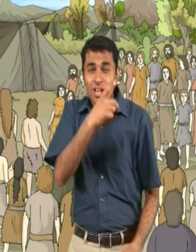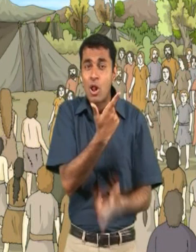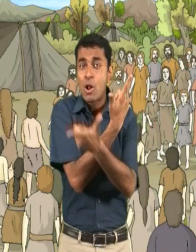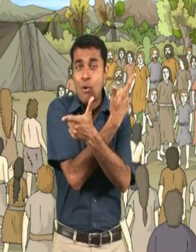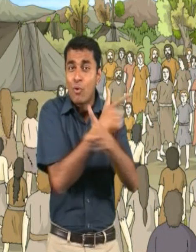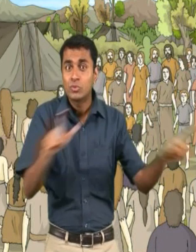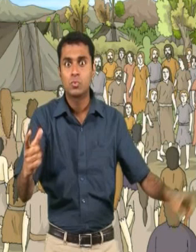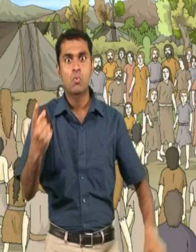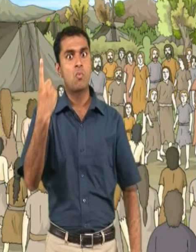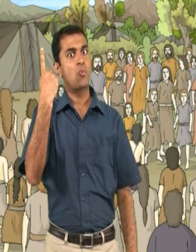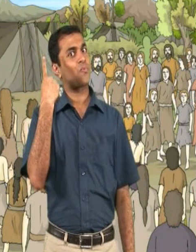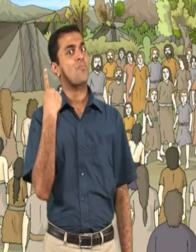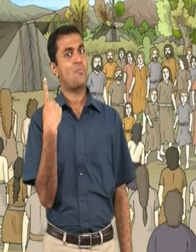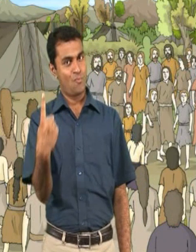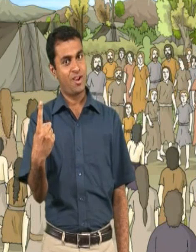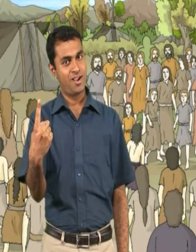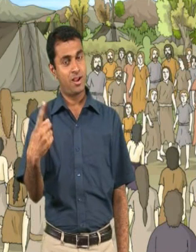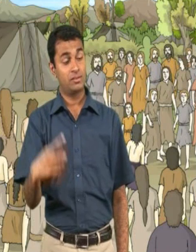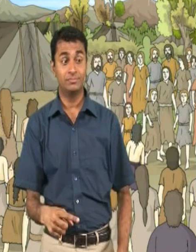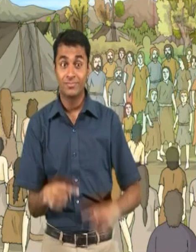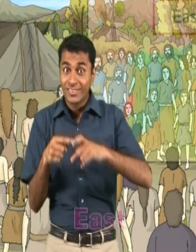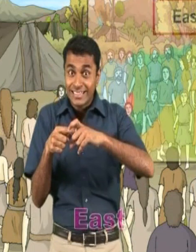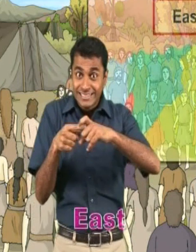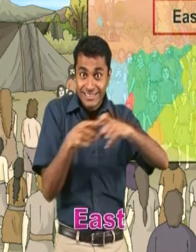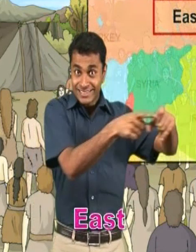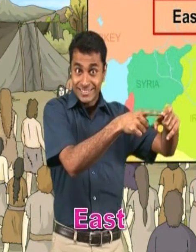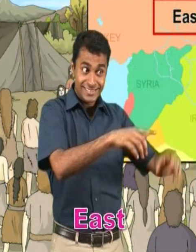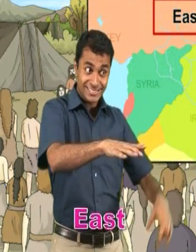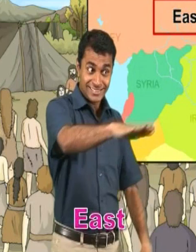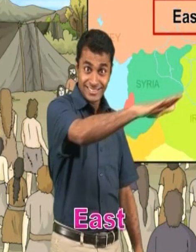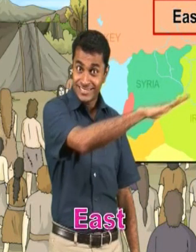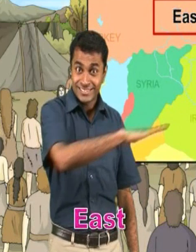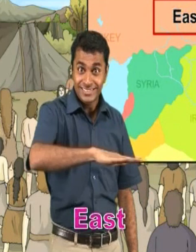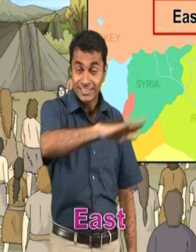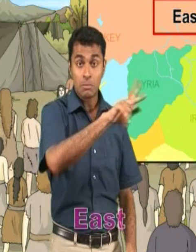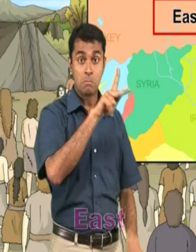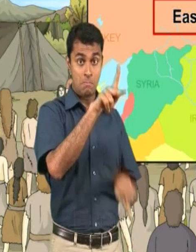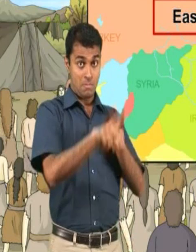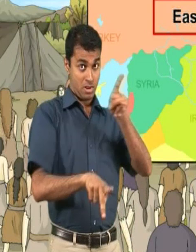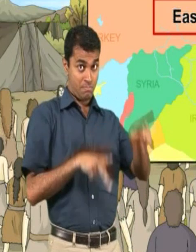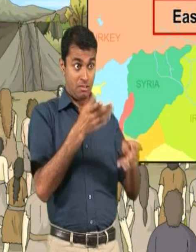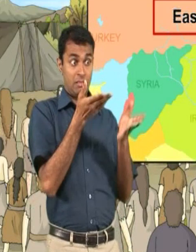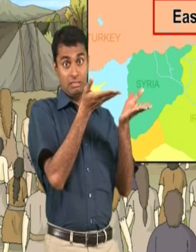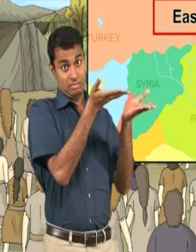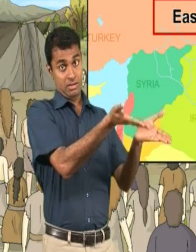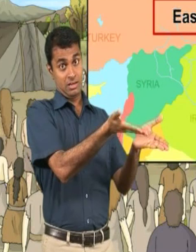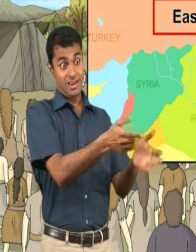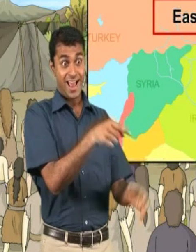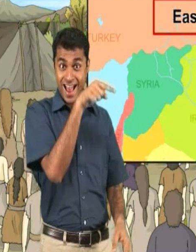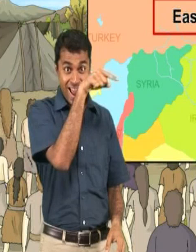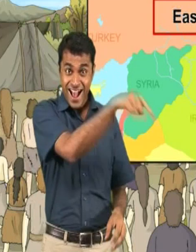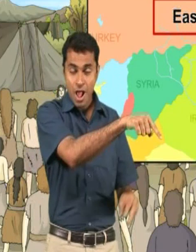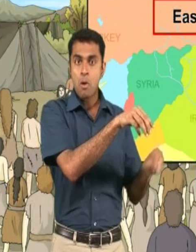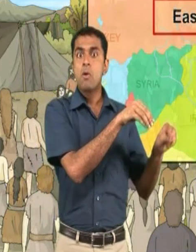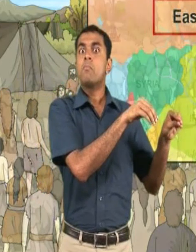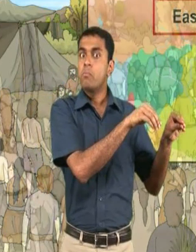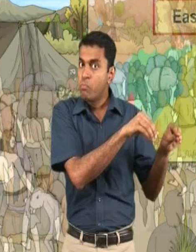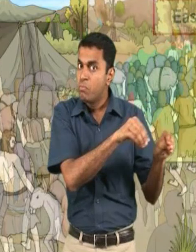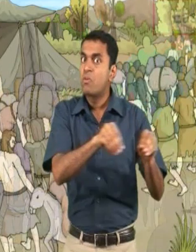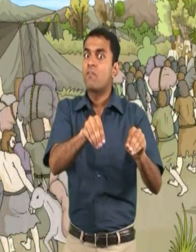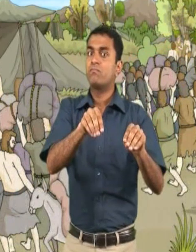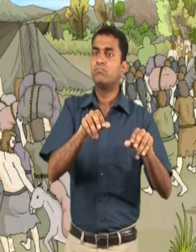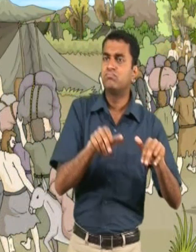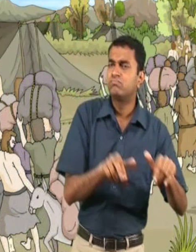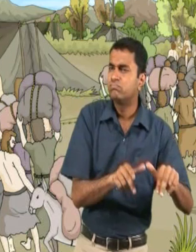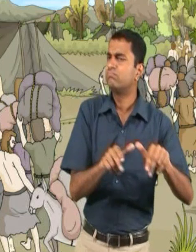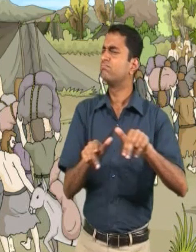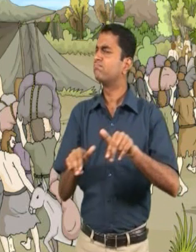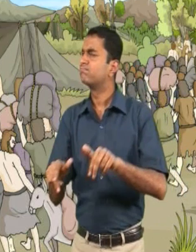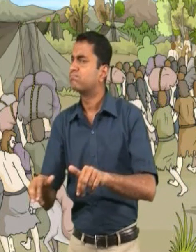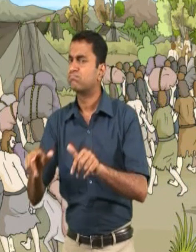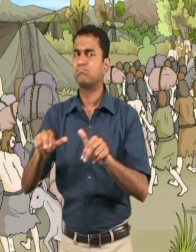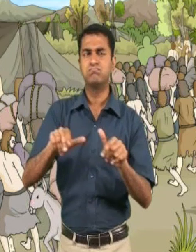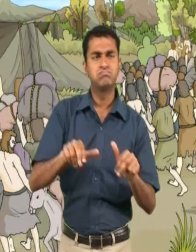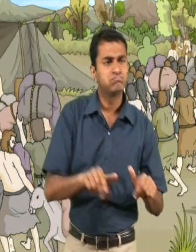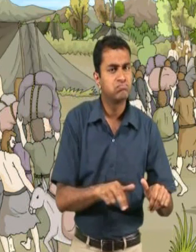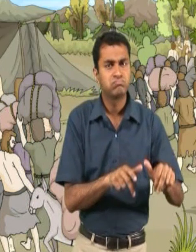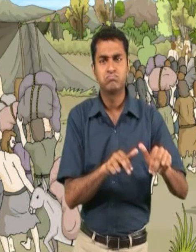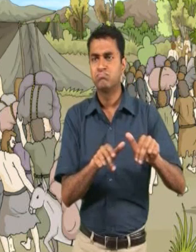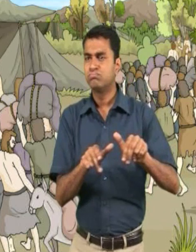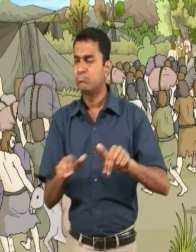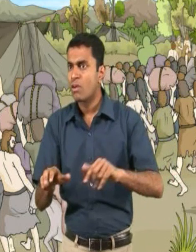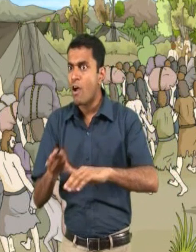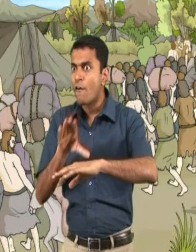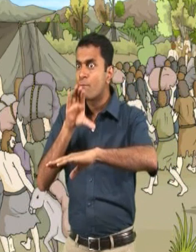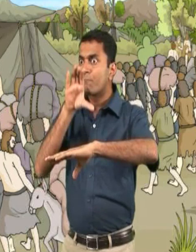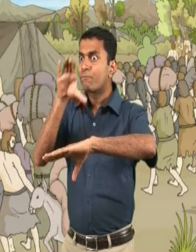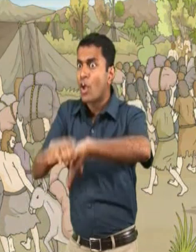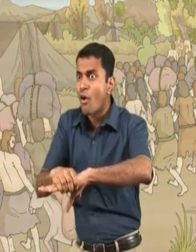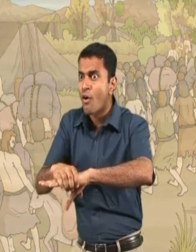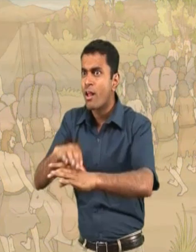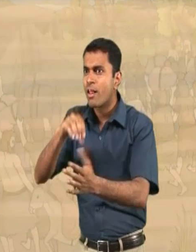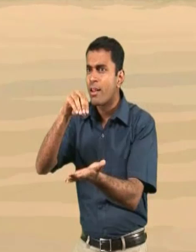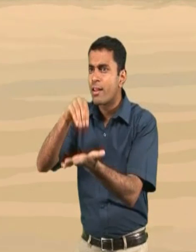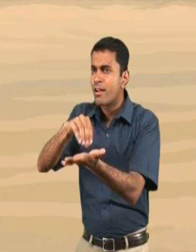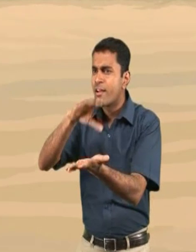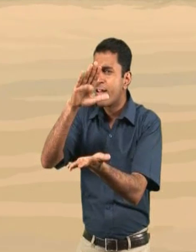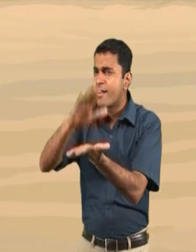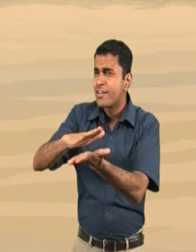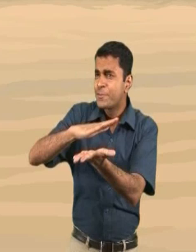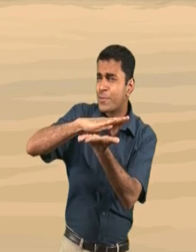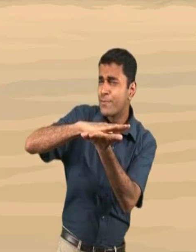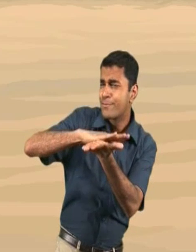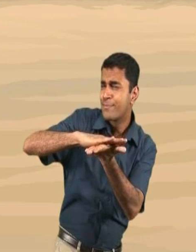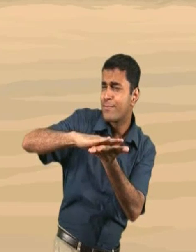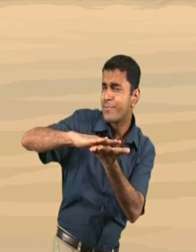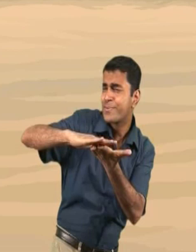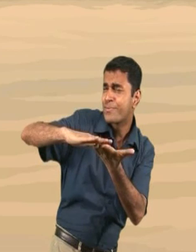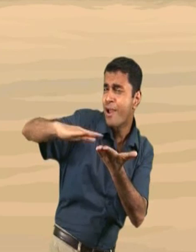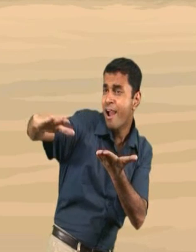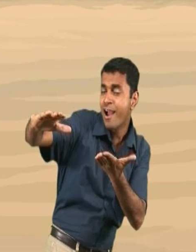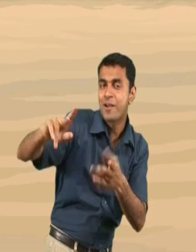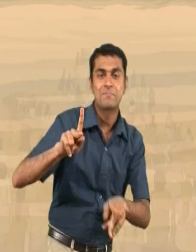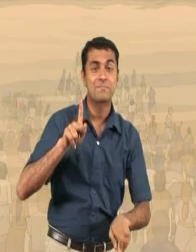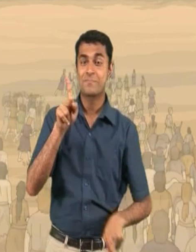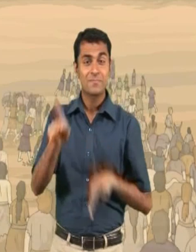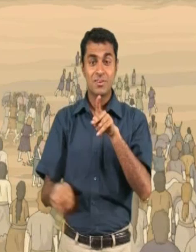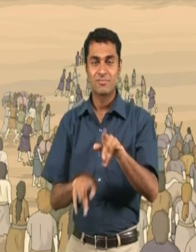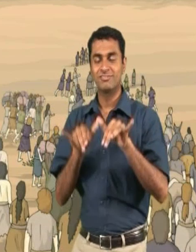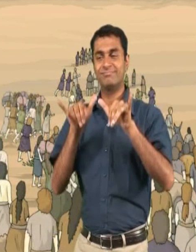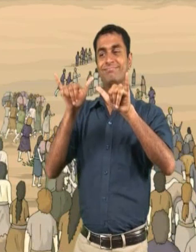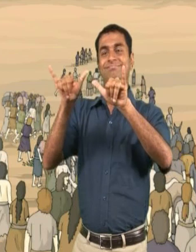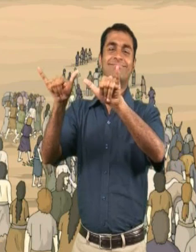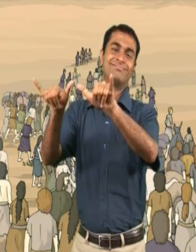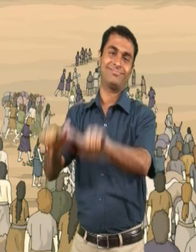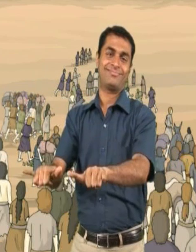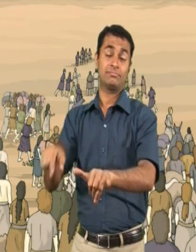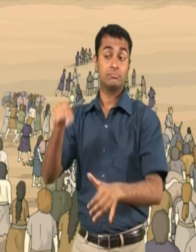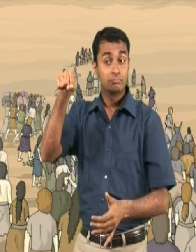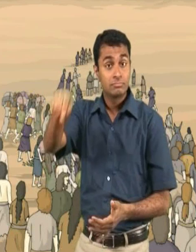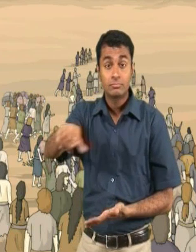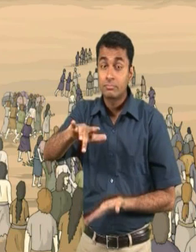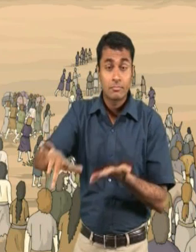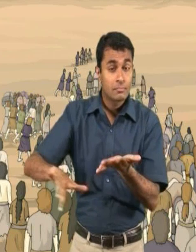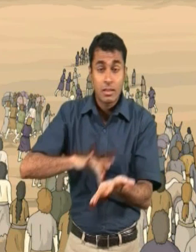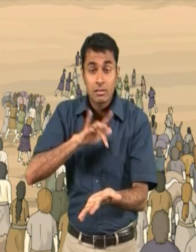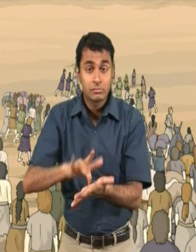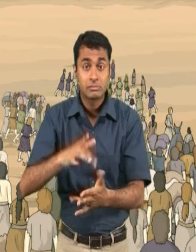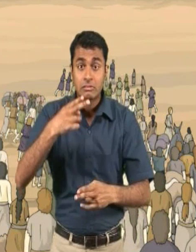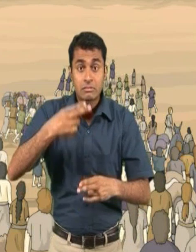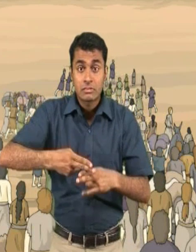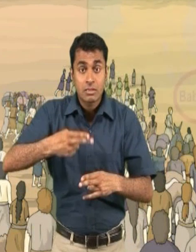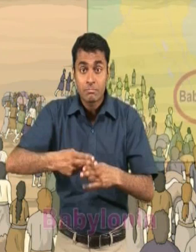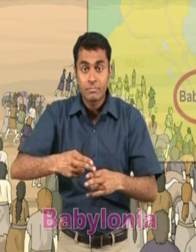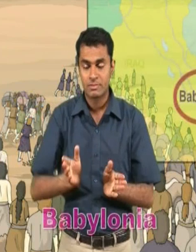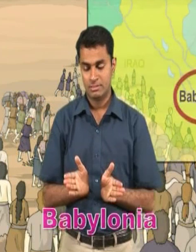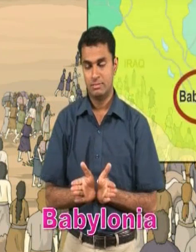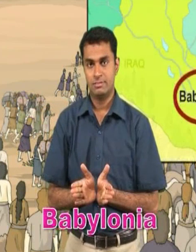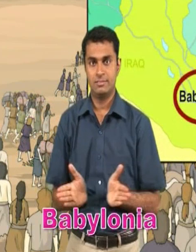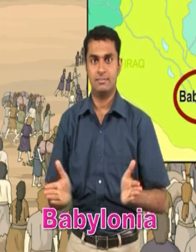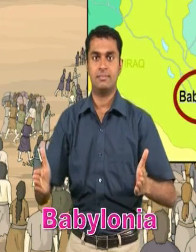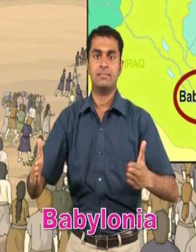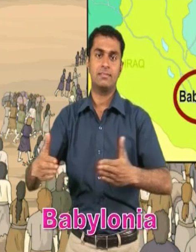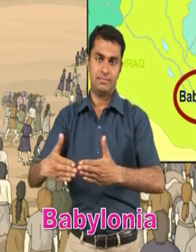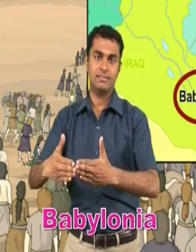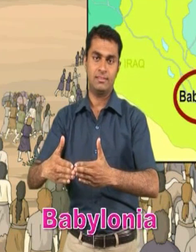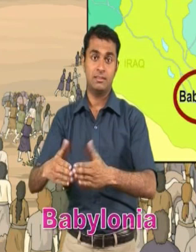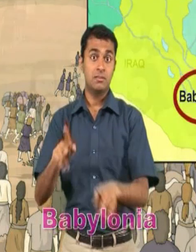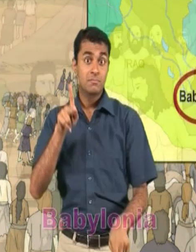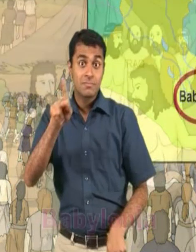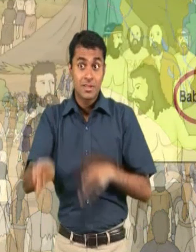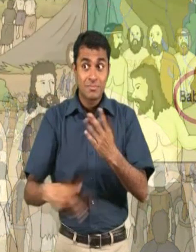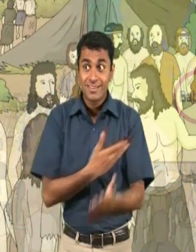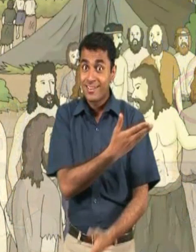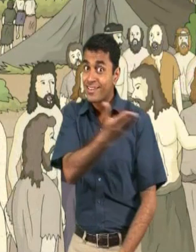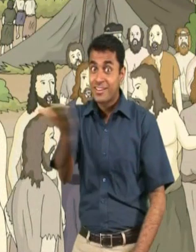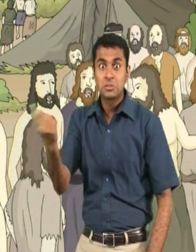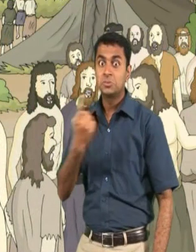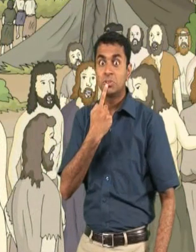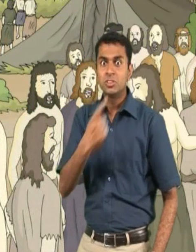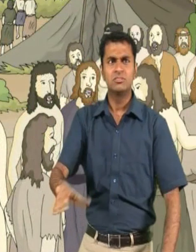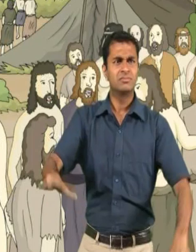And as people journeyed eastward, they found a plain in the land of Shinar and settled there.